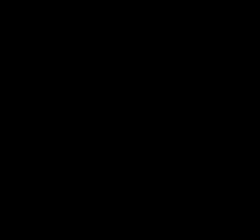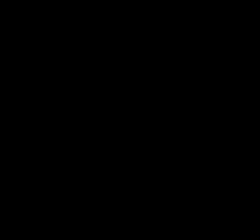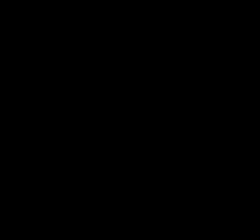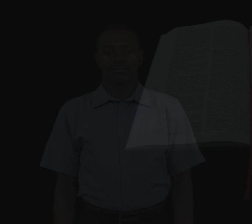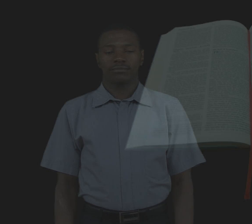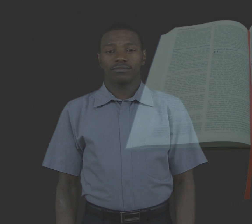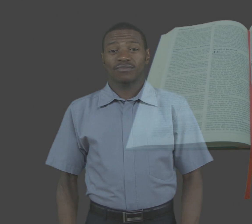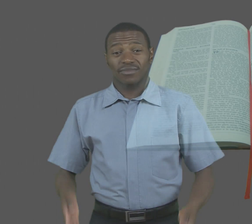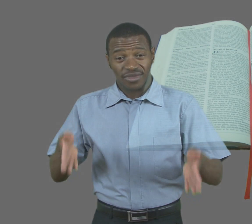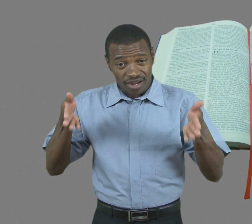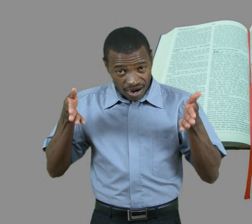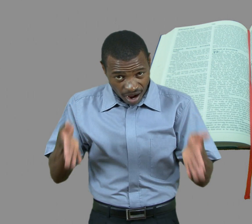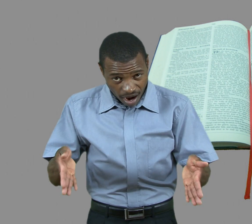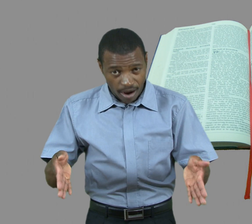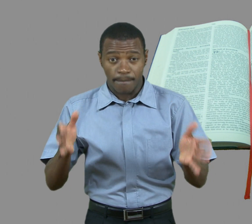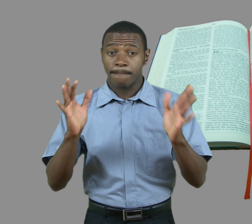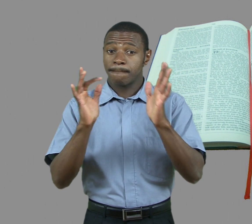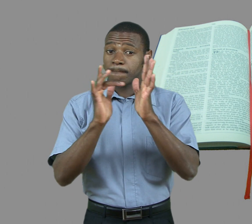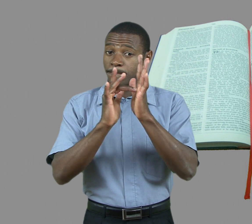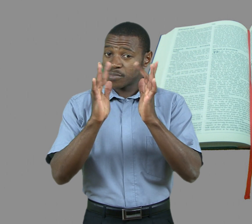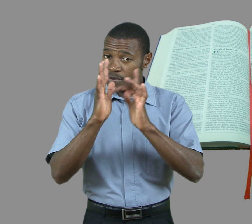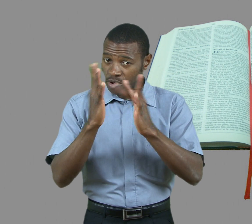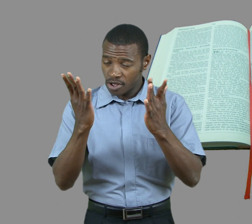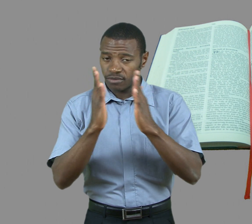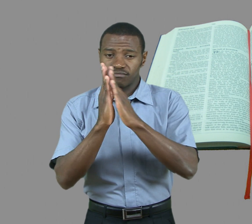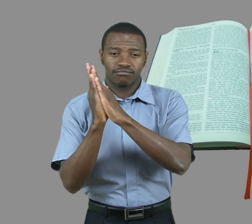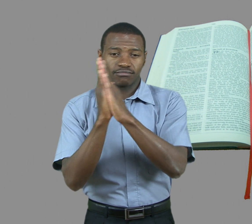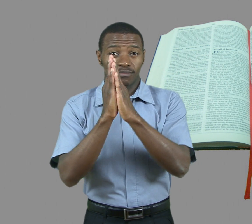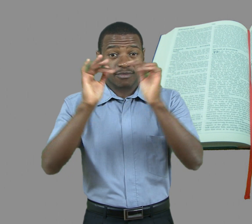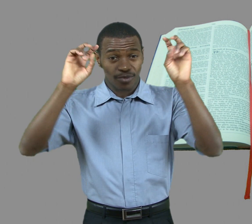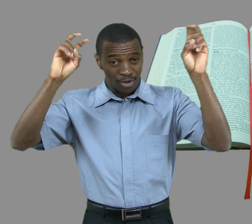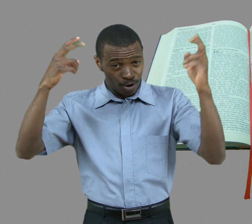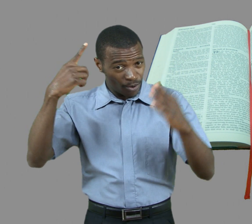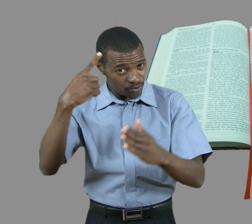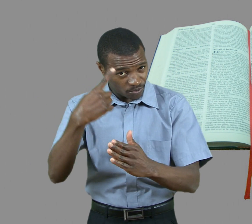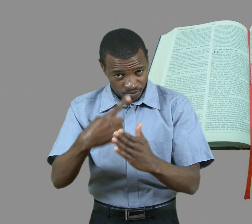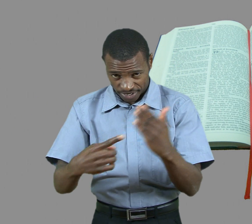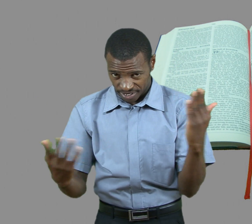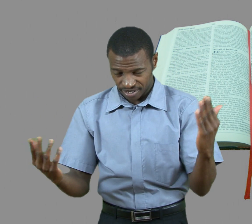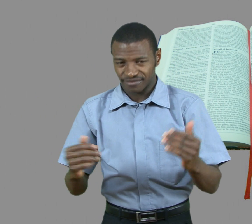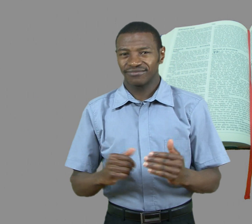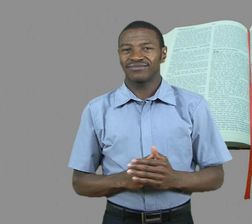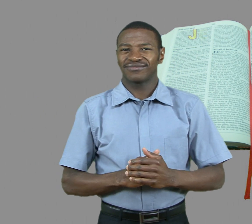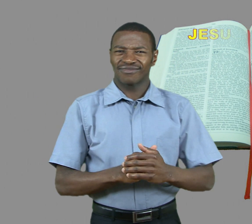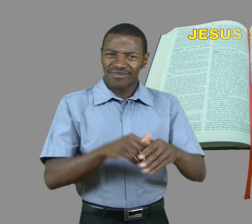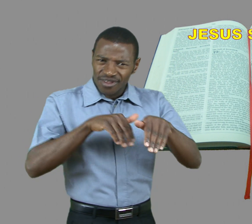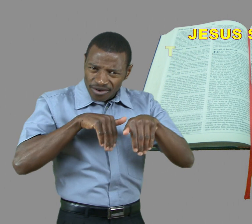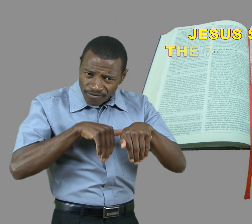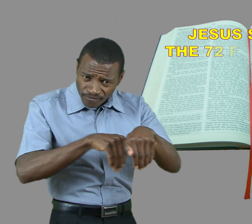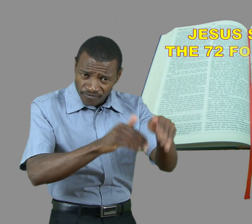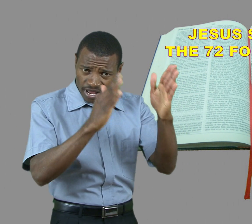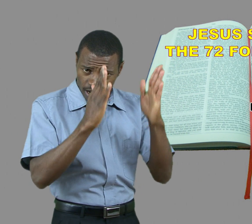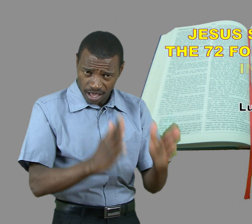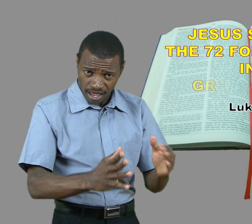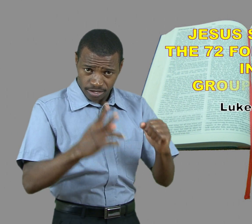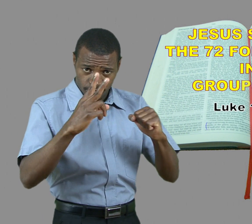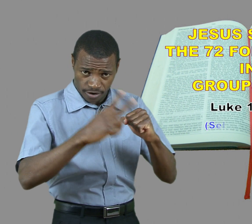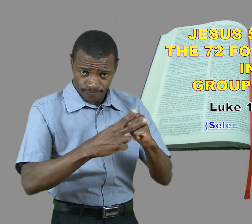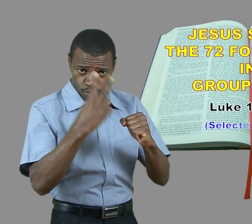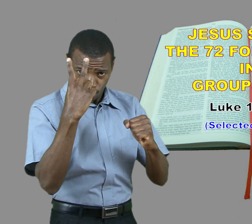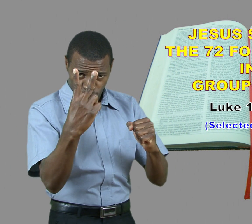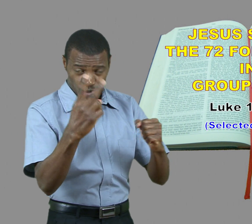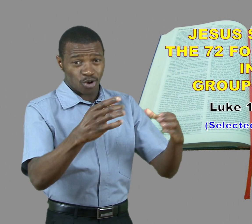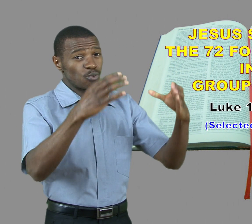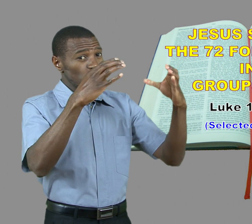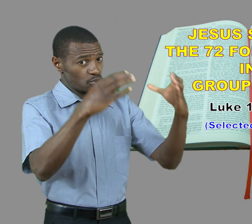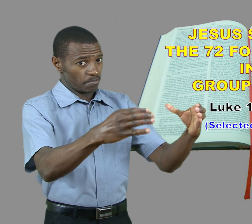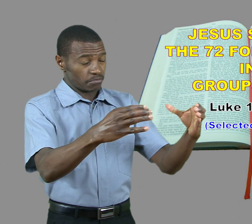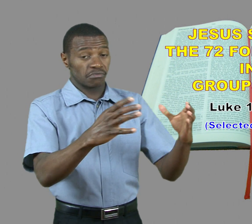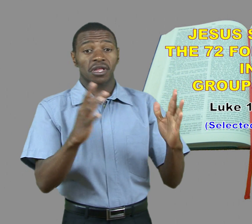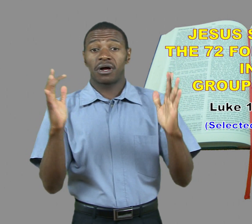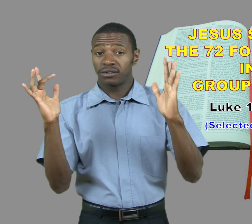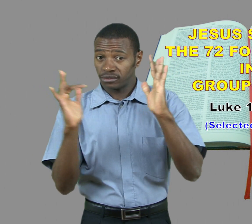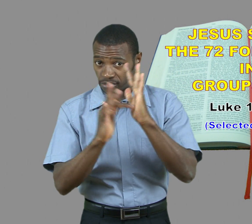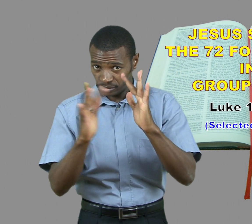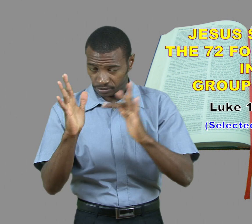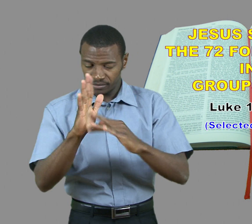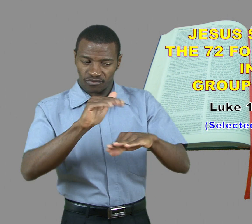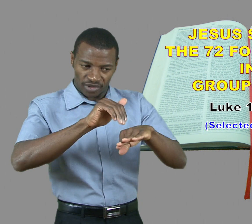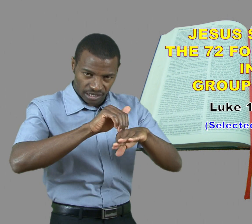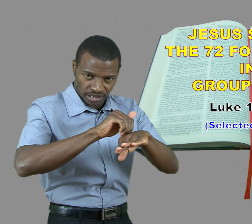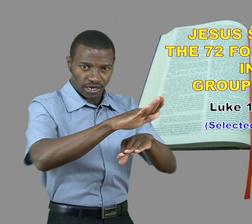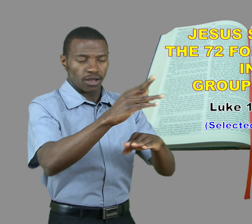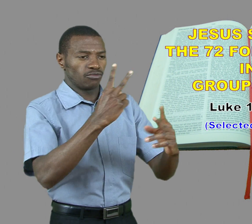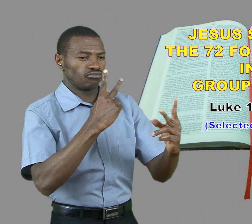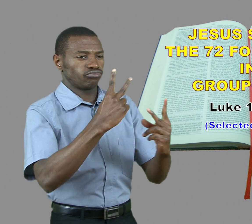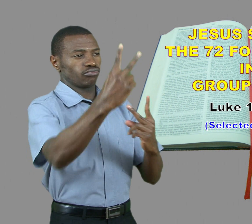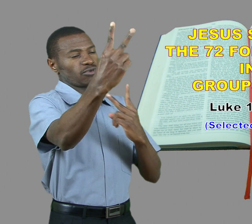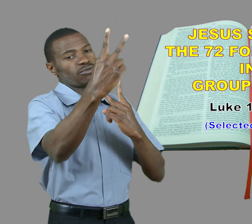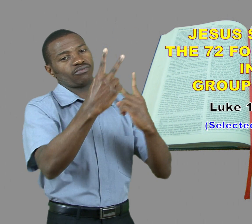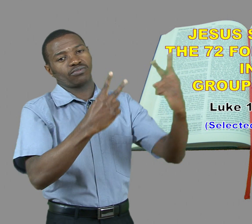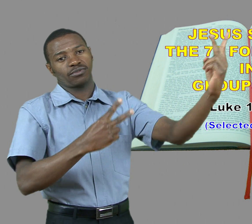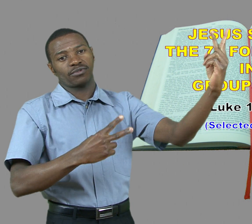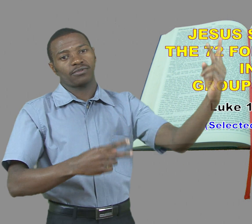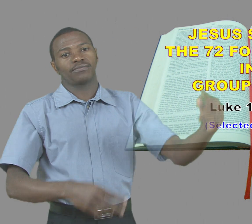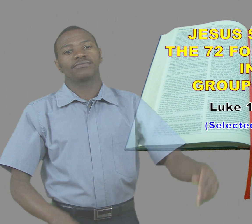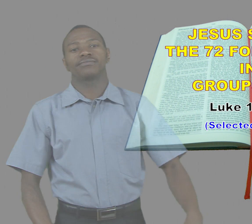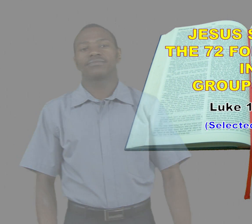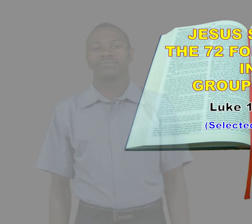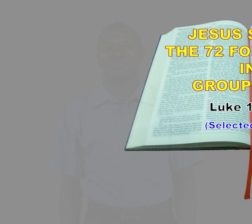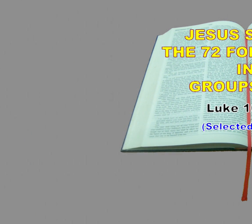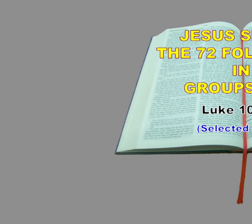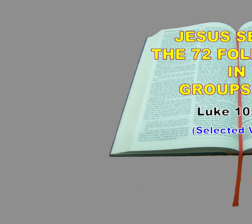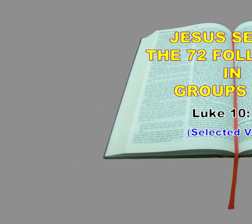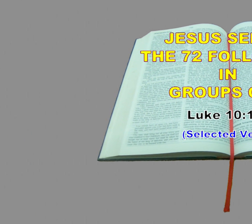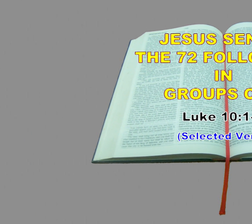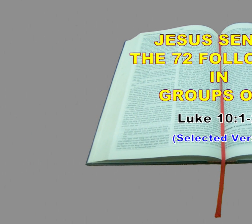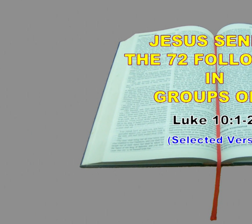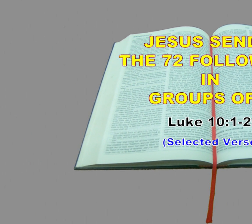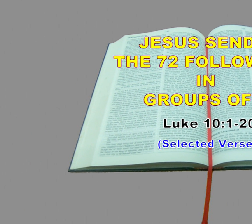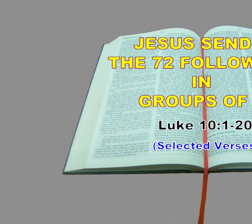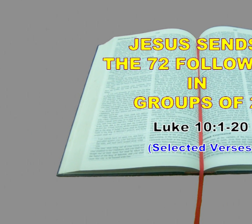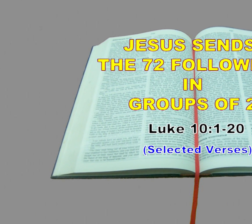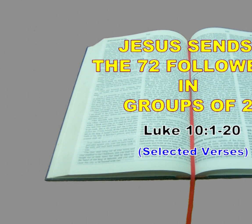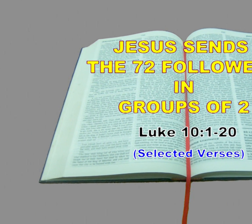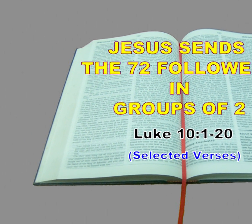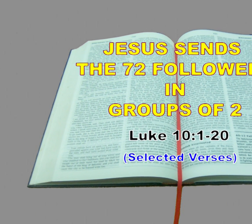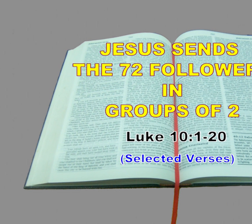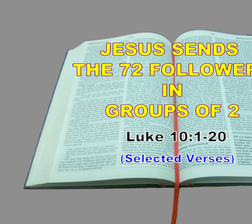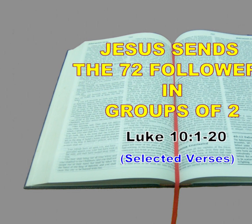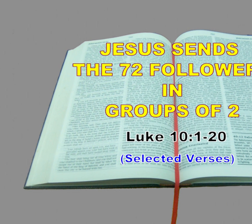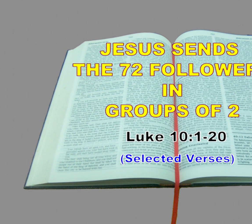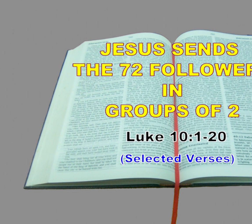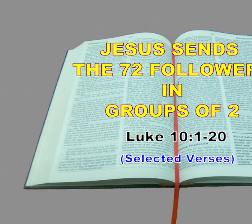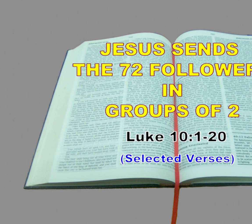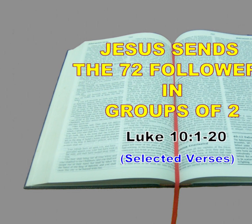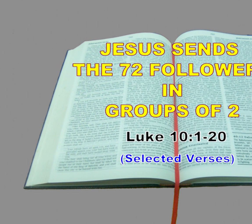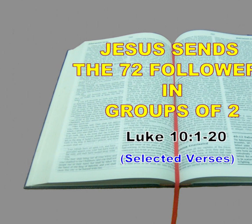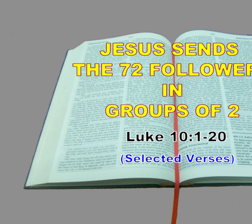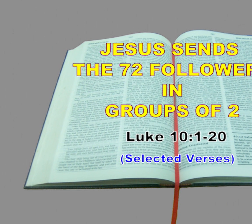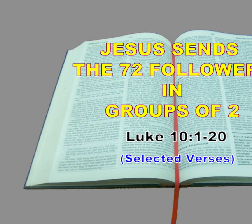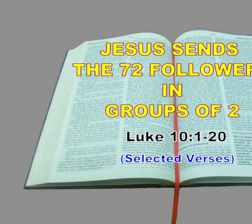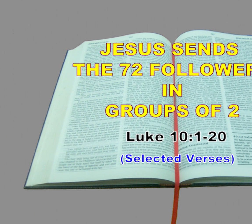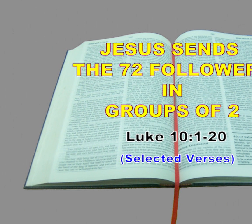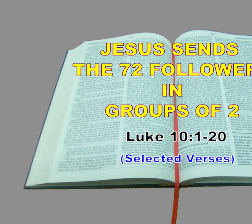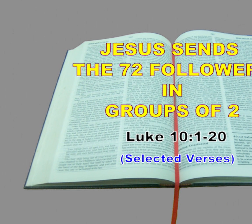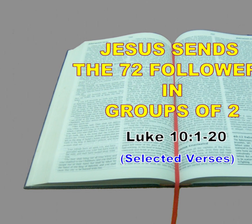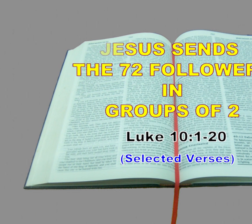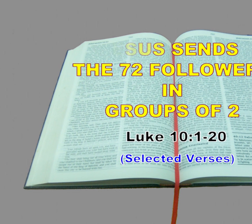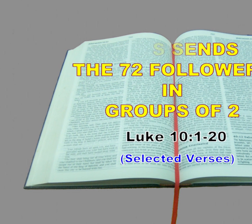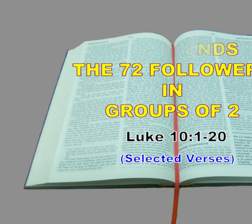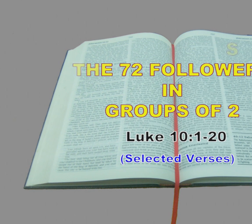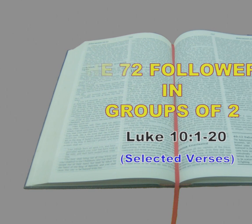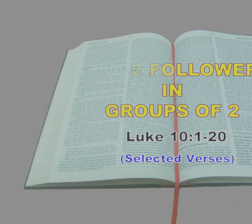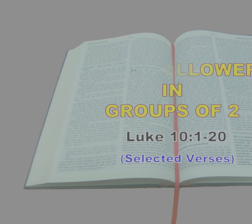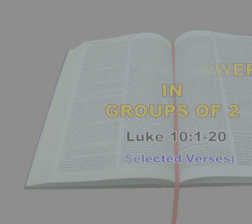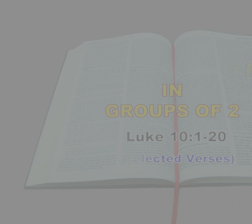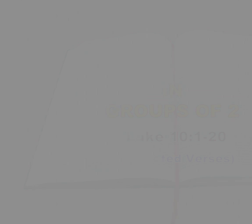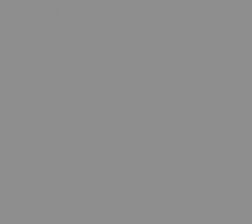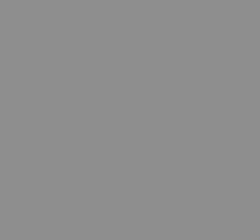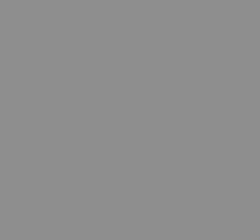Jesus sends the 72 followers in groups of 2